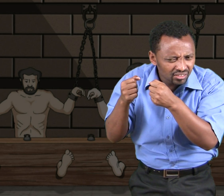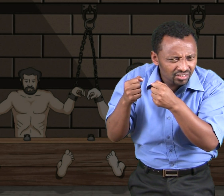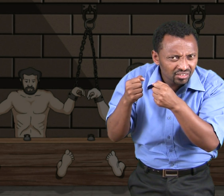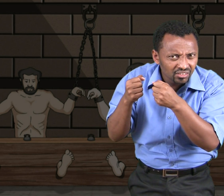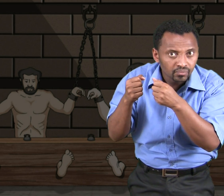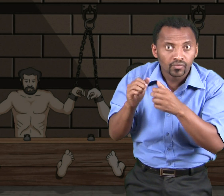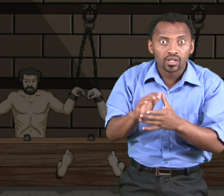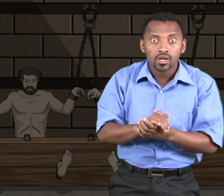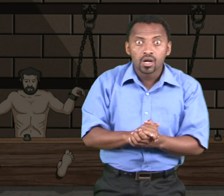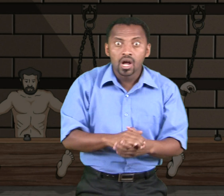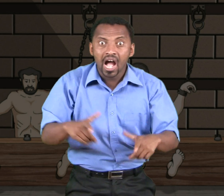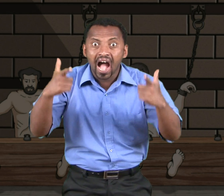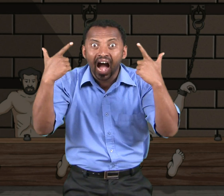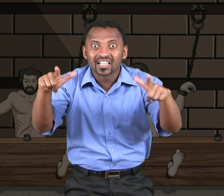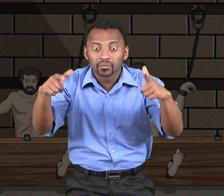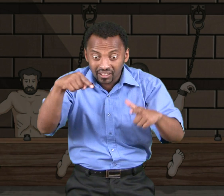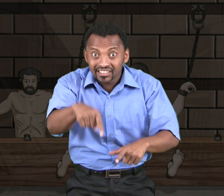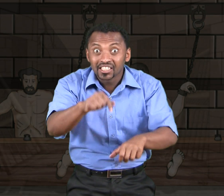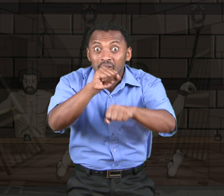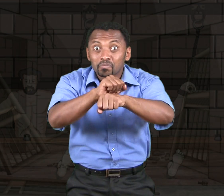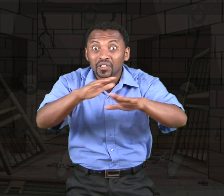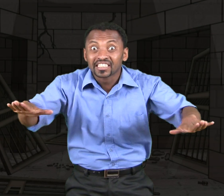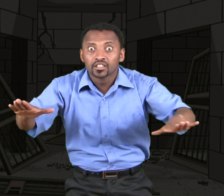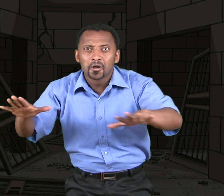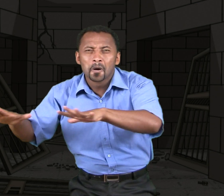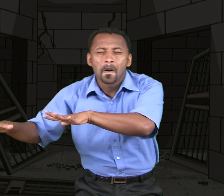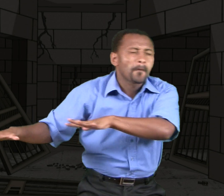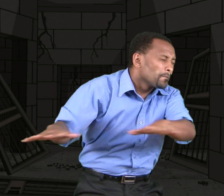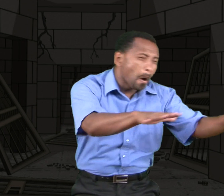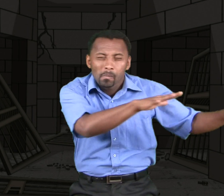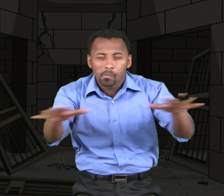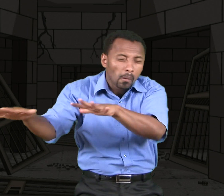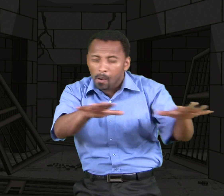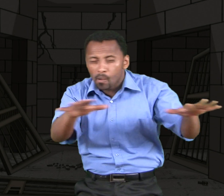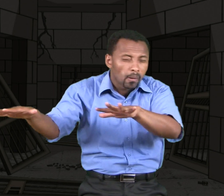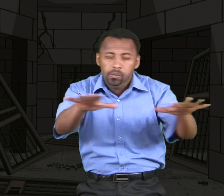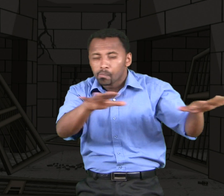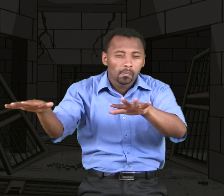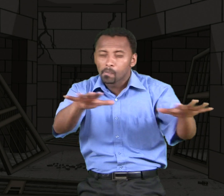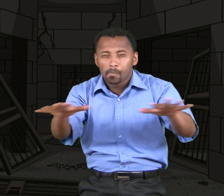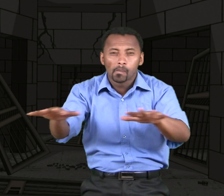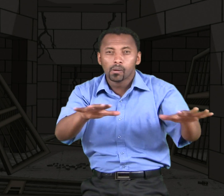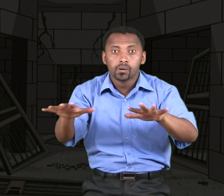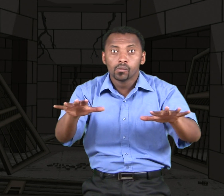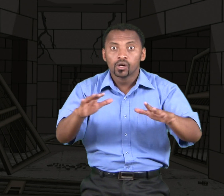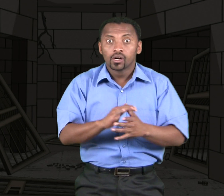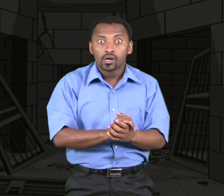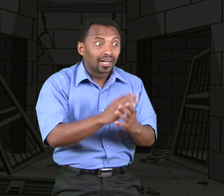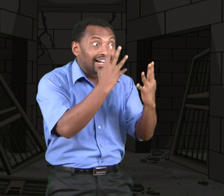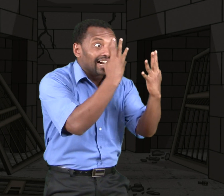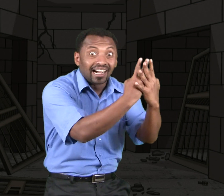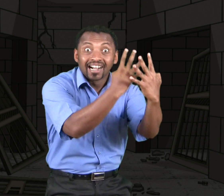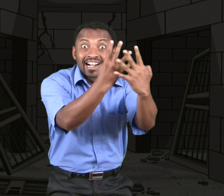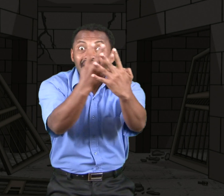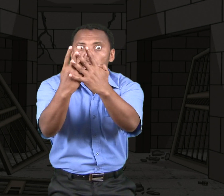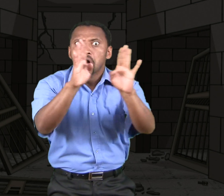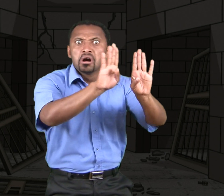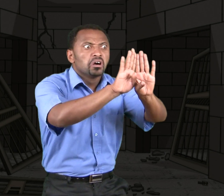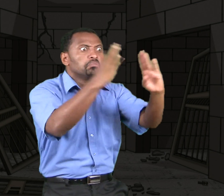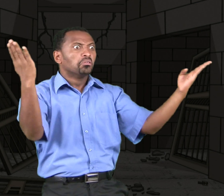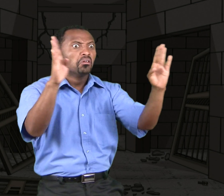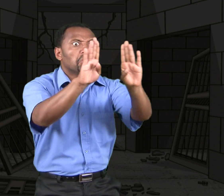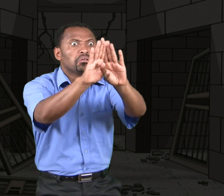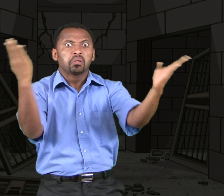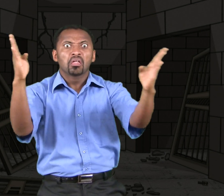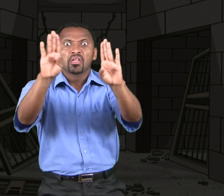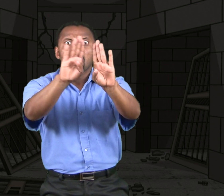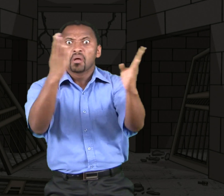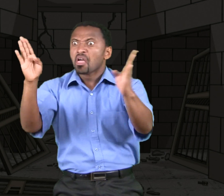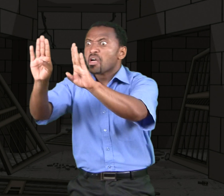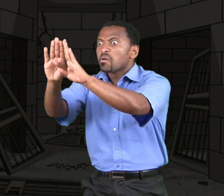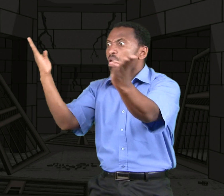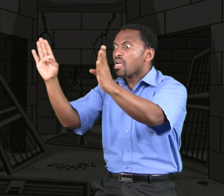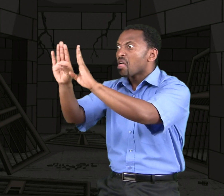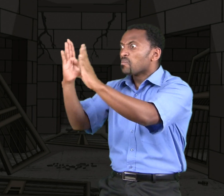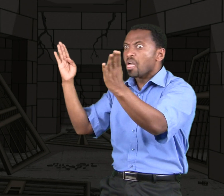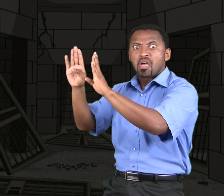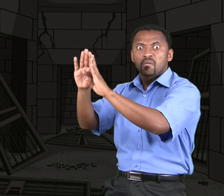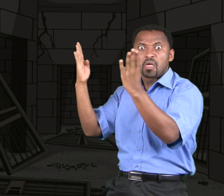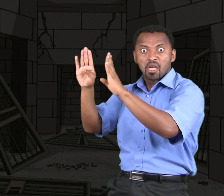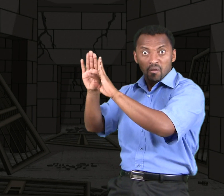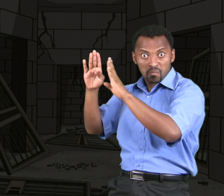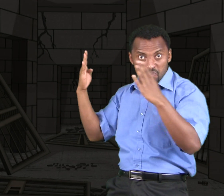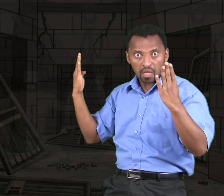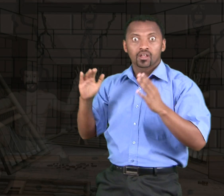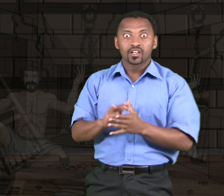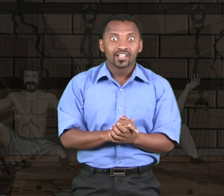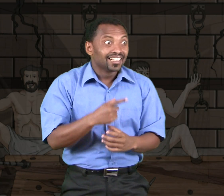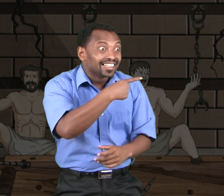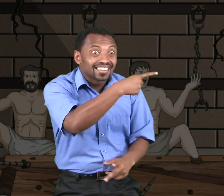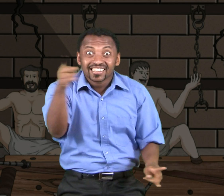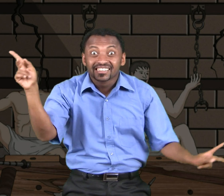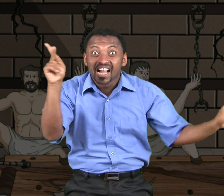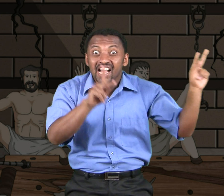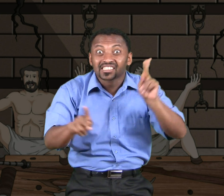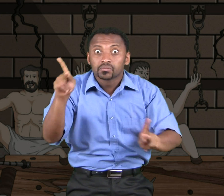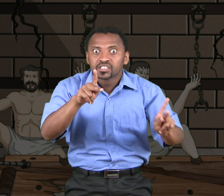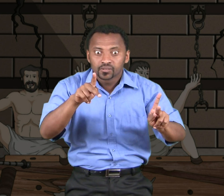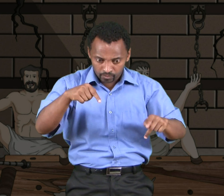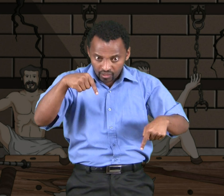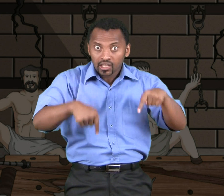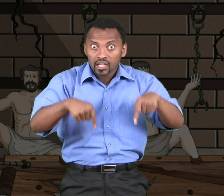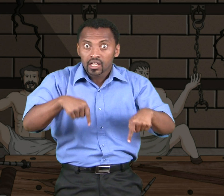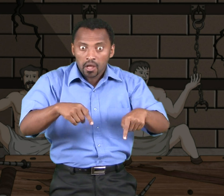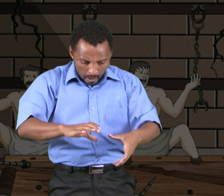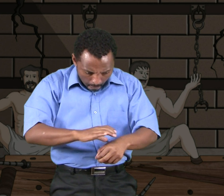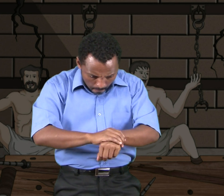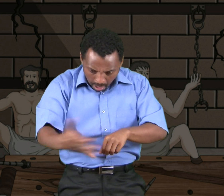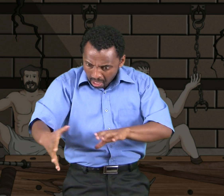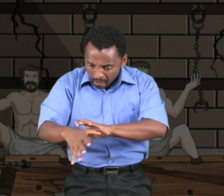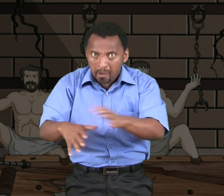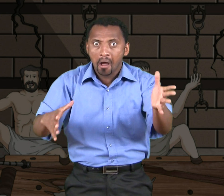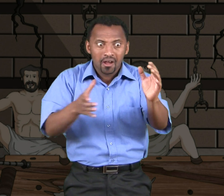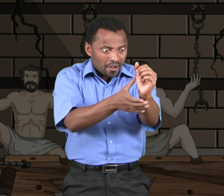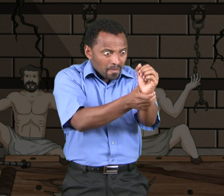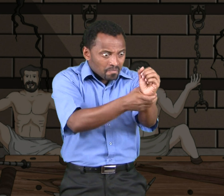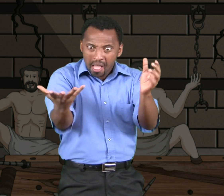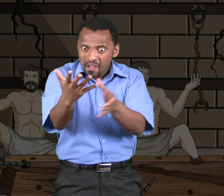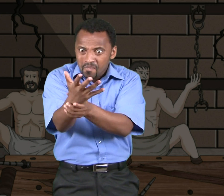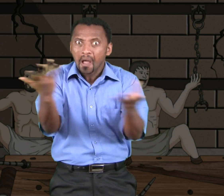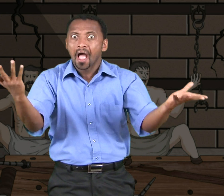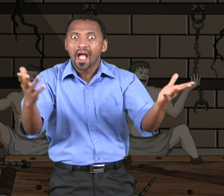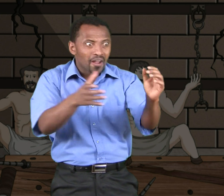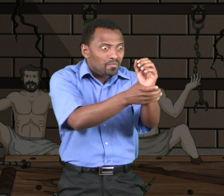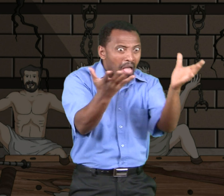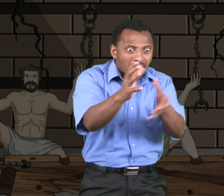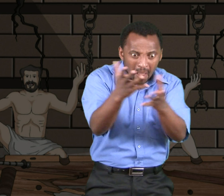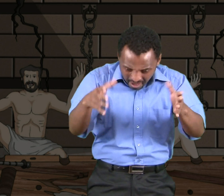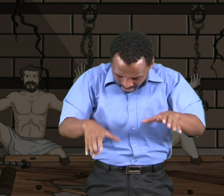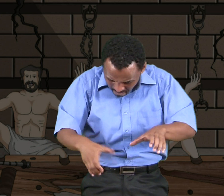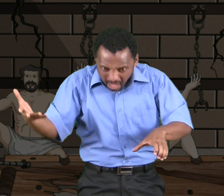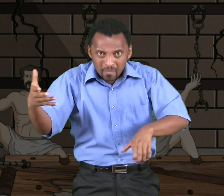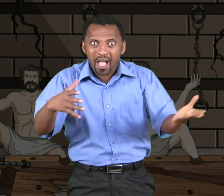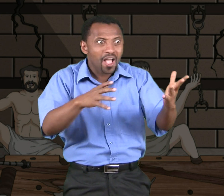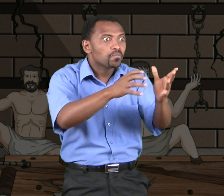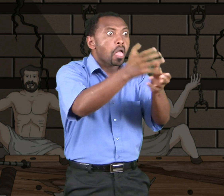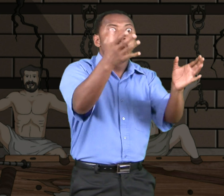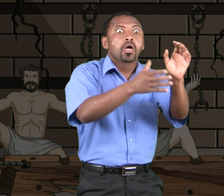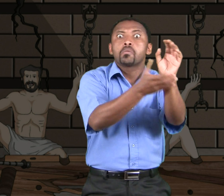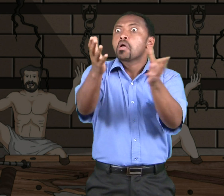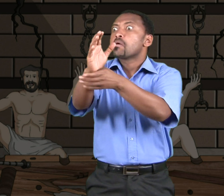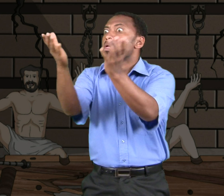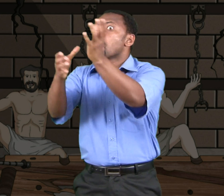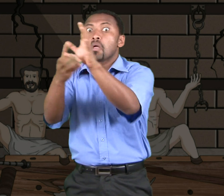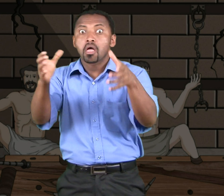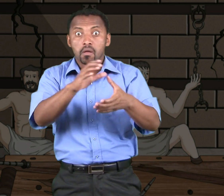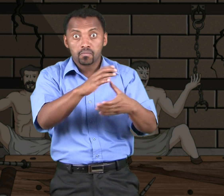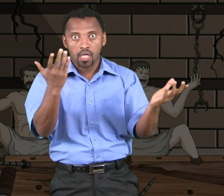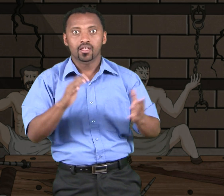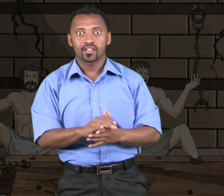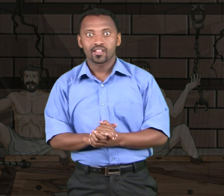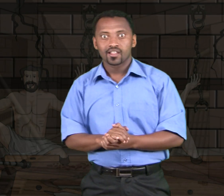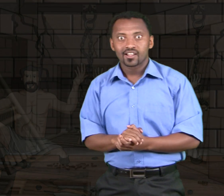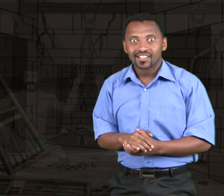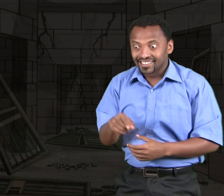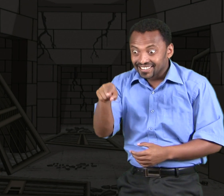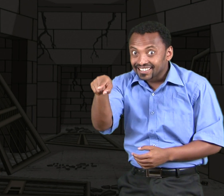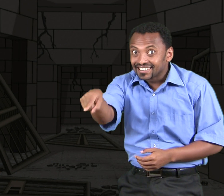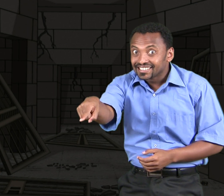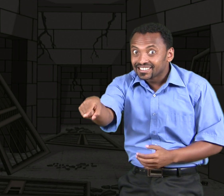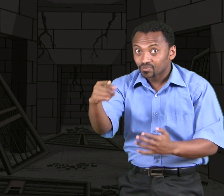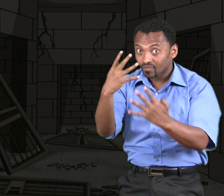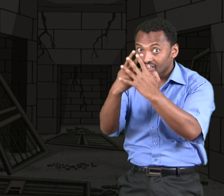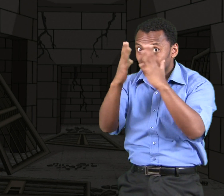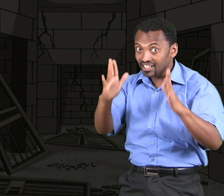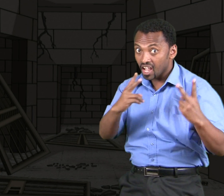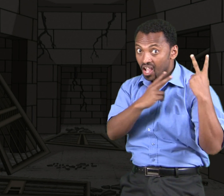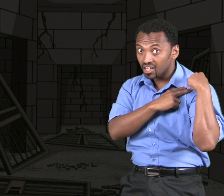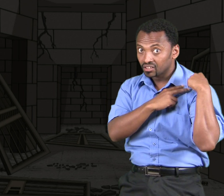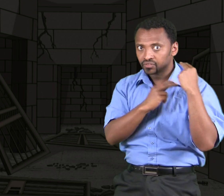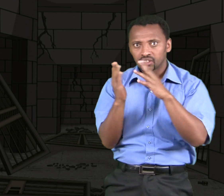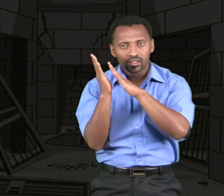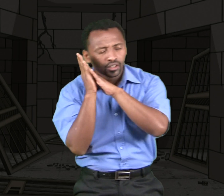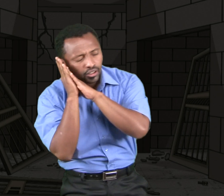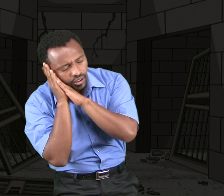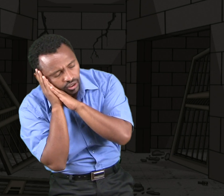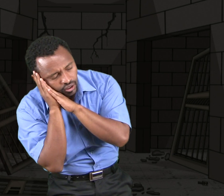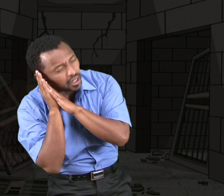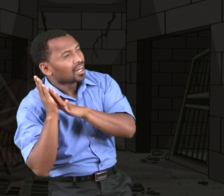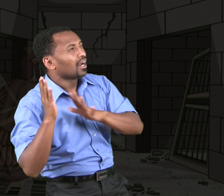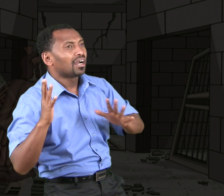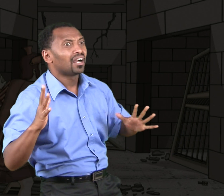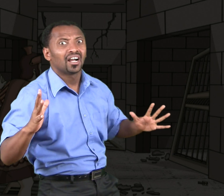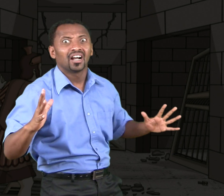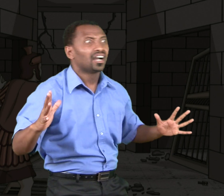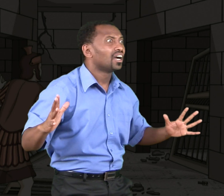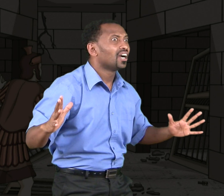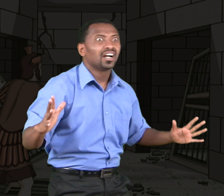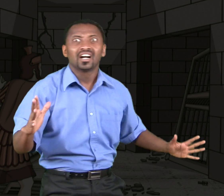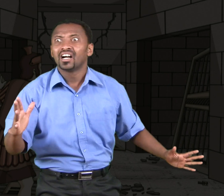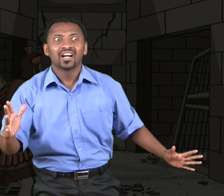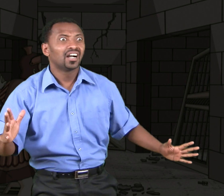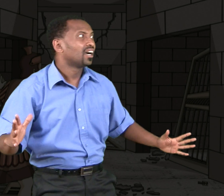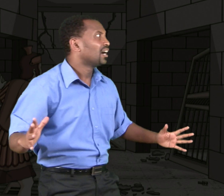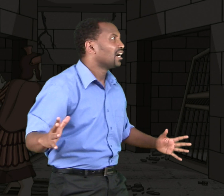Suddenly a strong earthquake shook the foundations of the prison. At once all the doors flew open and everyone’s chains came loose.